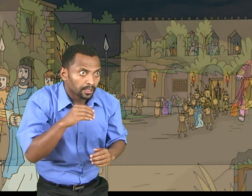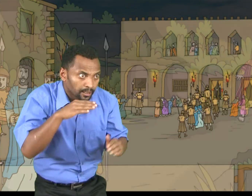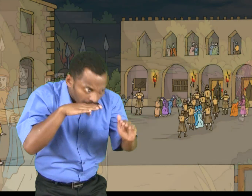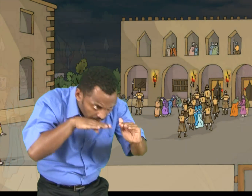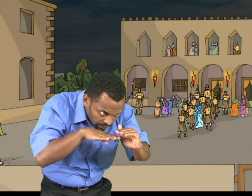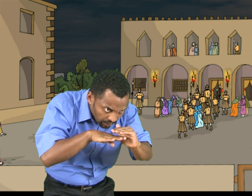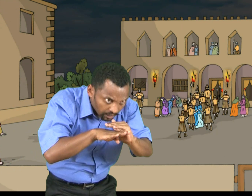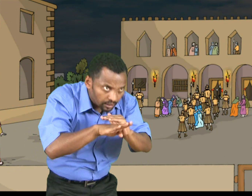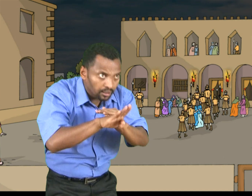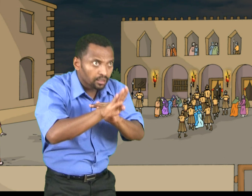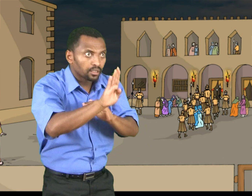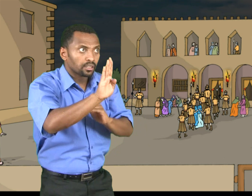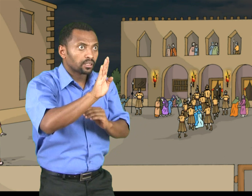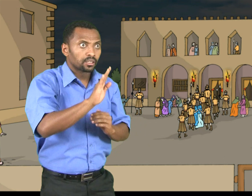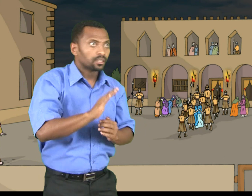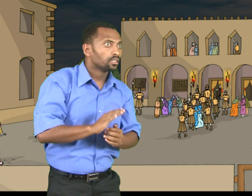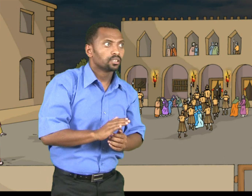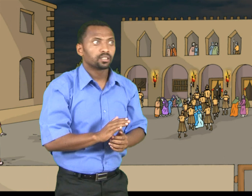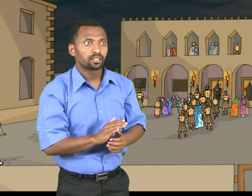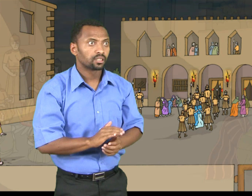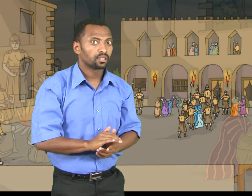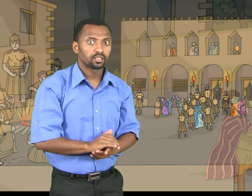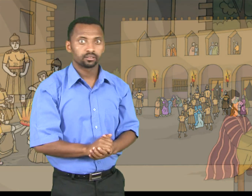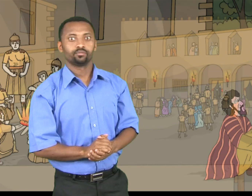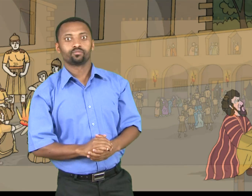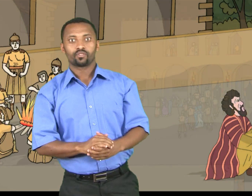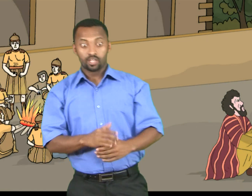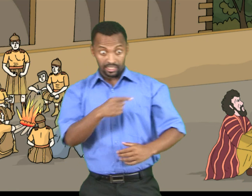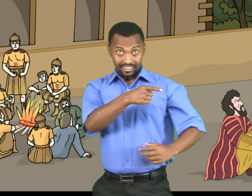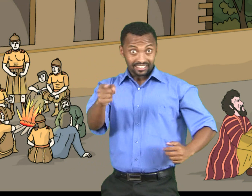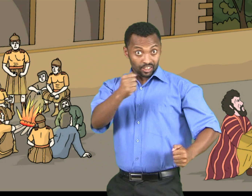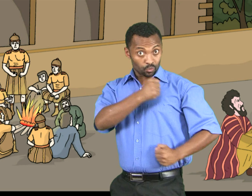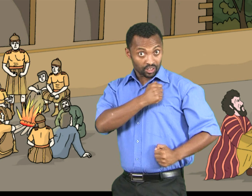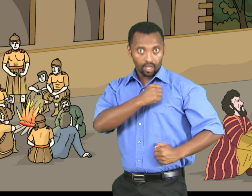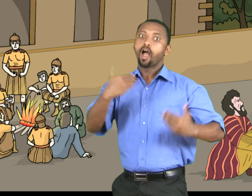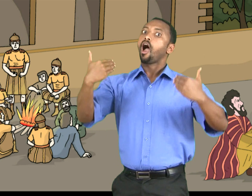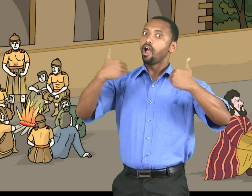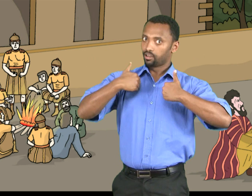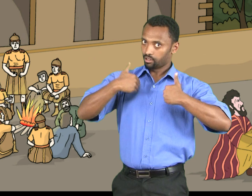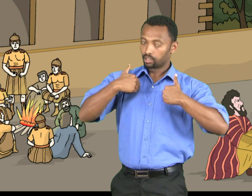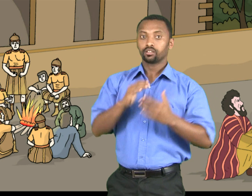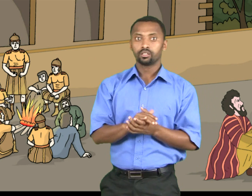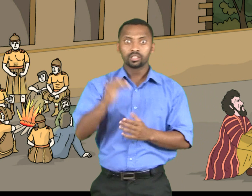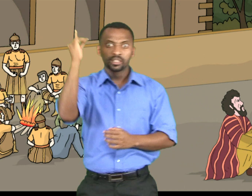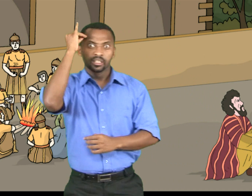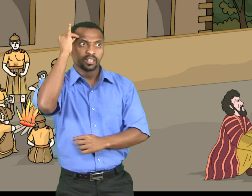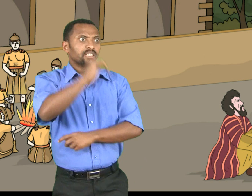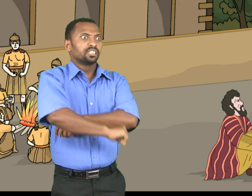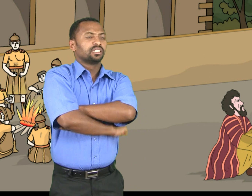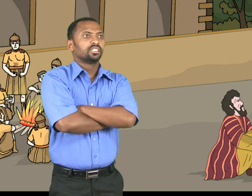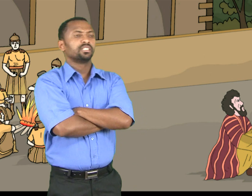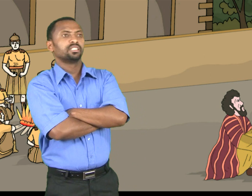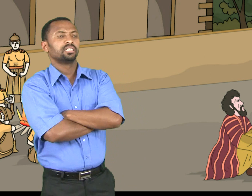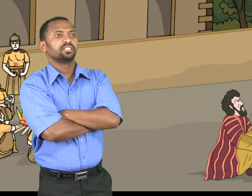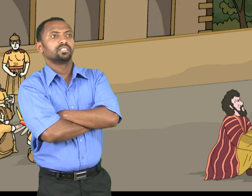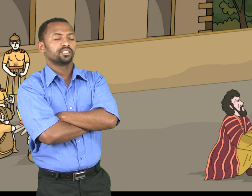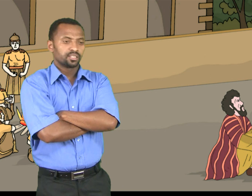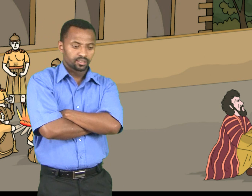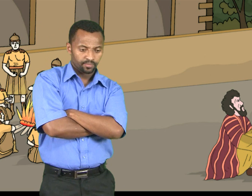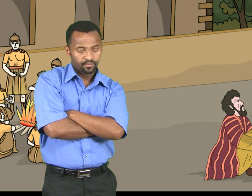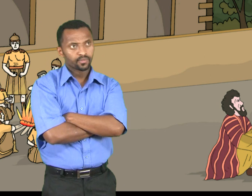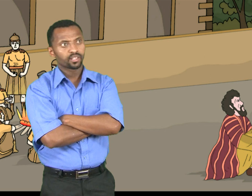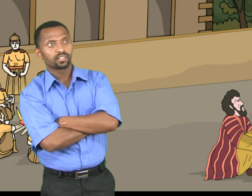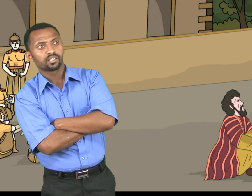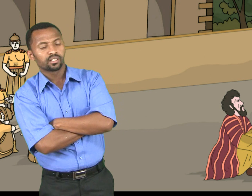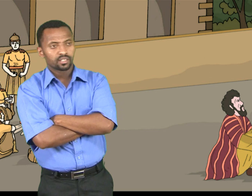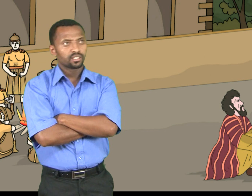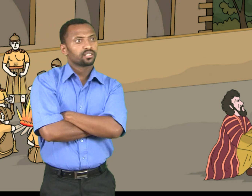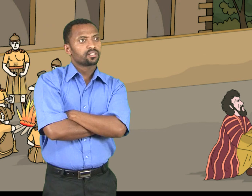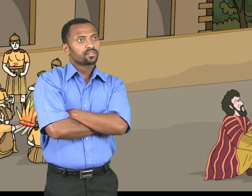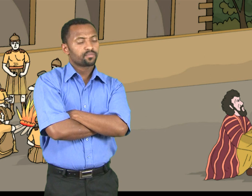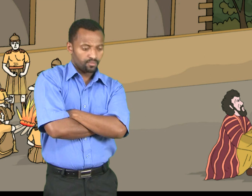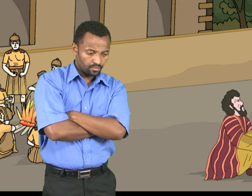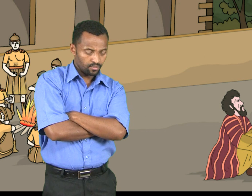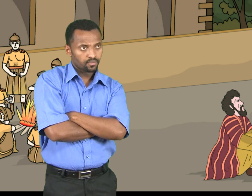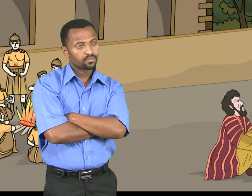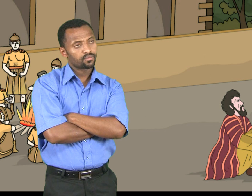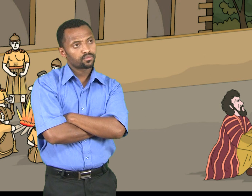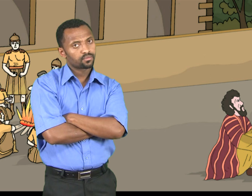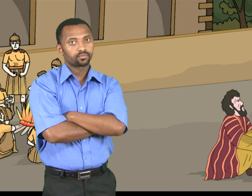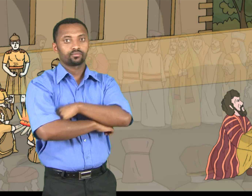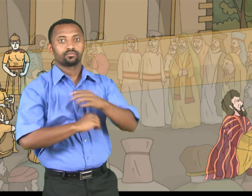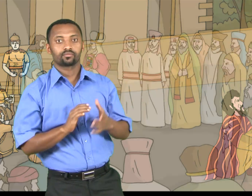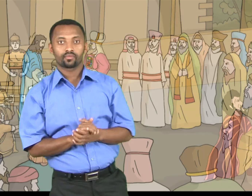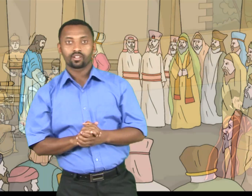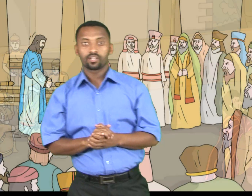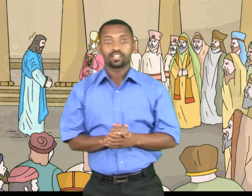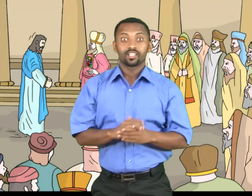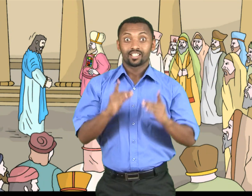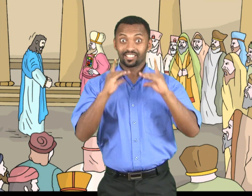And he went in and sat down with the guards to see the outcome.